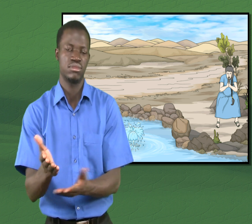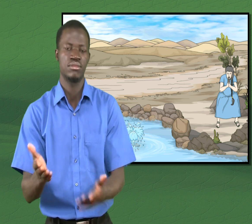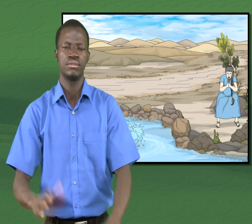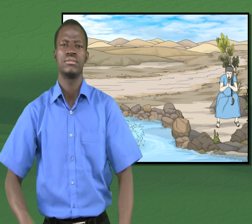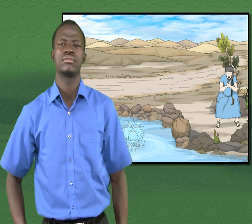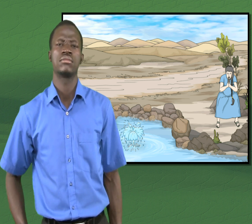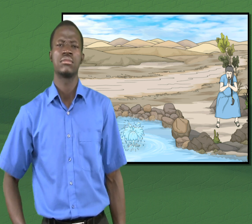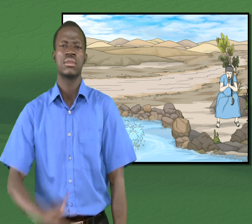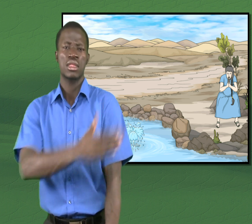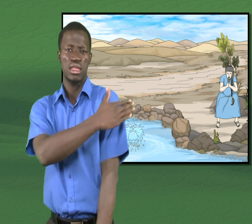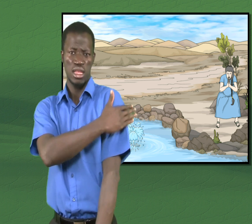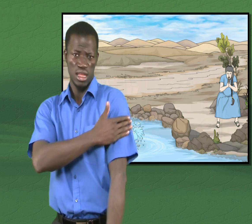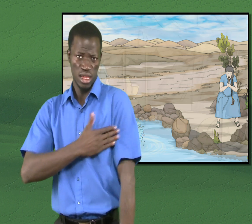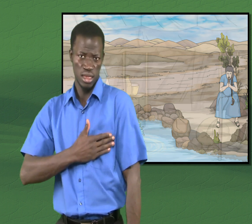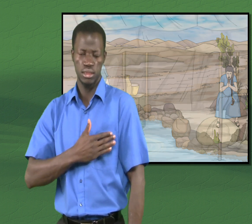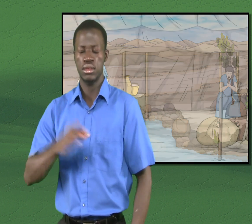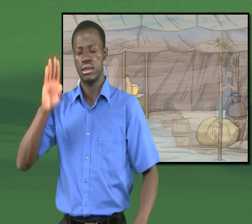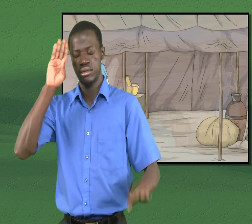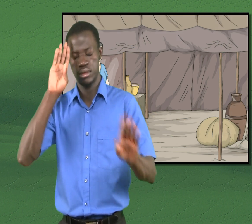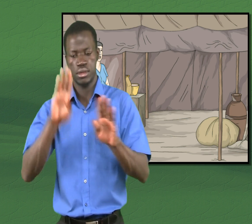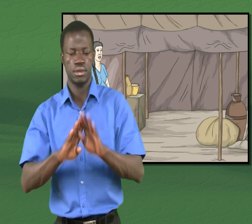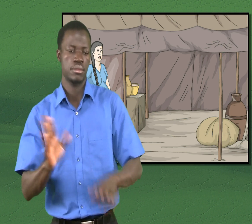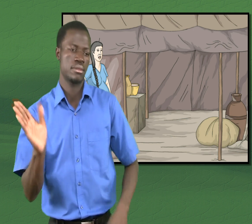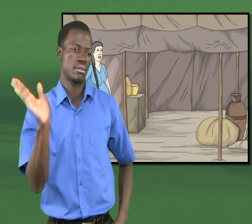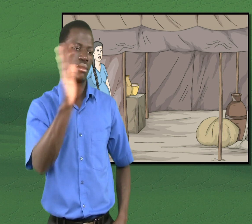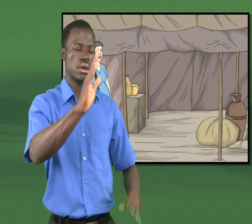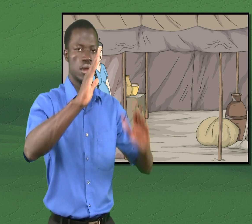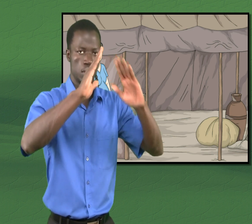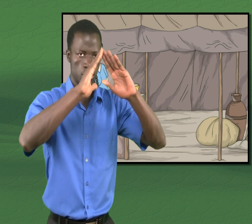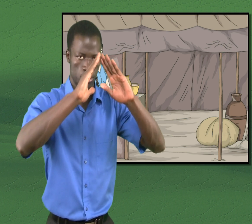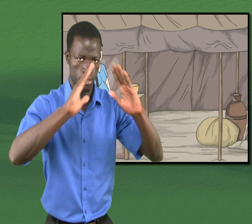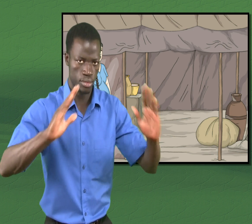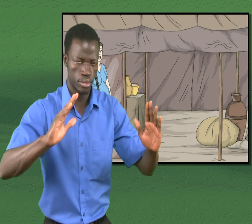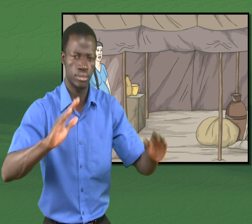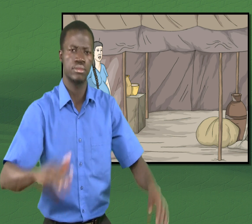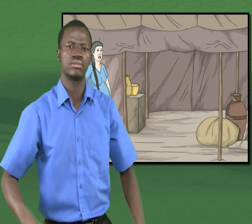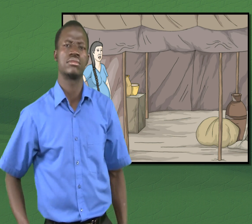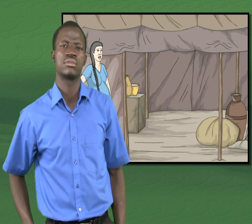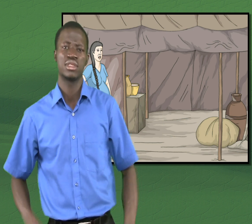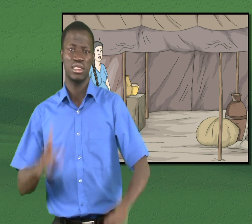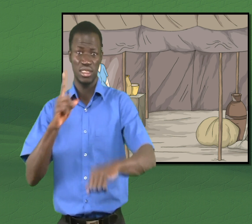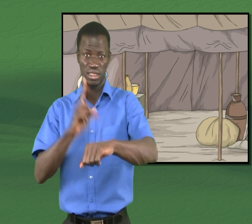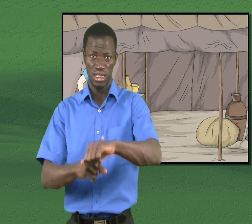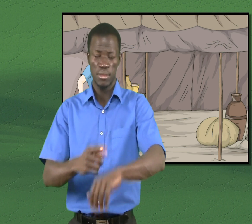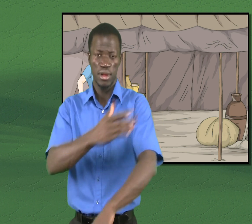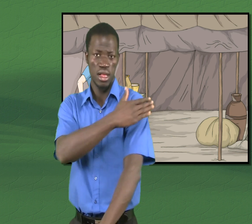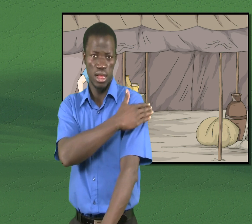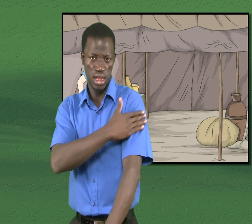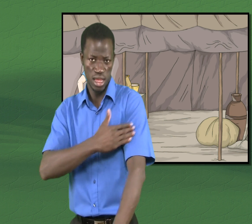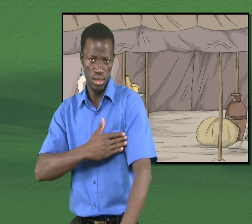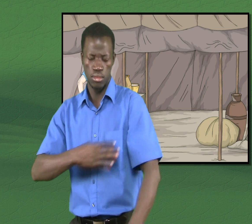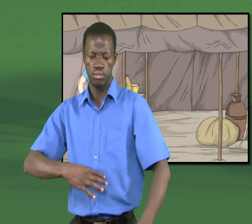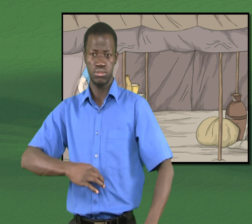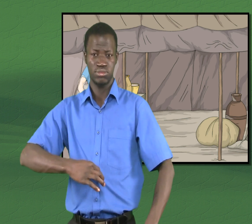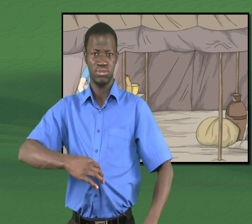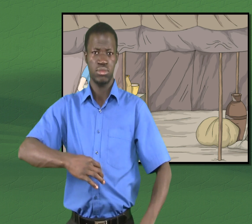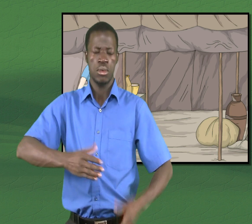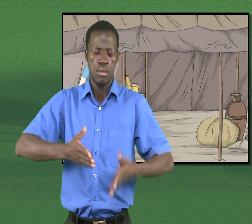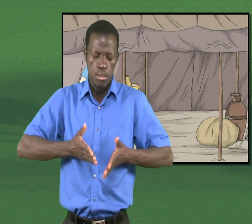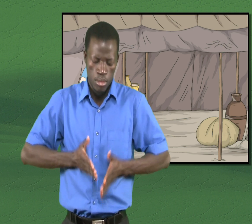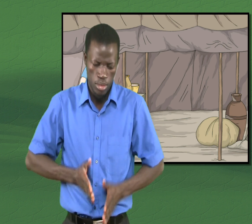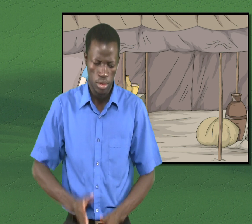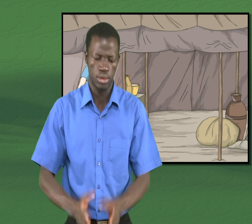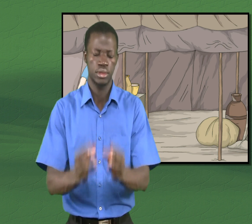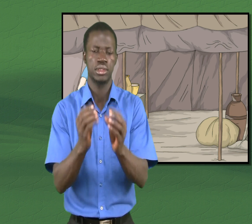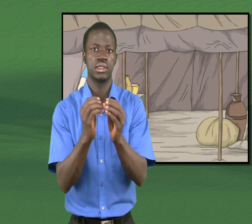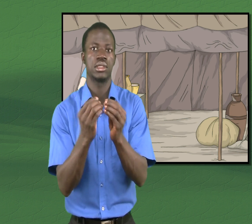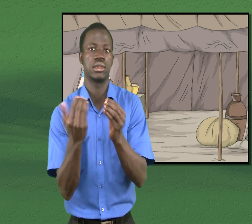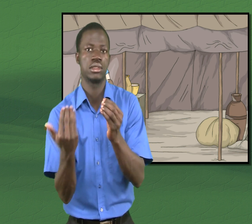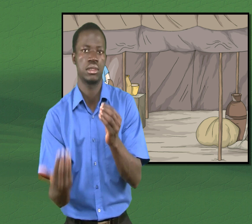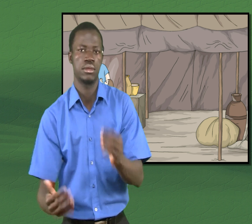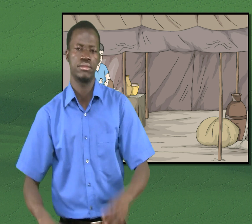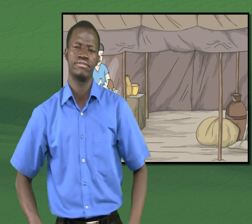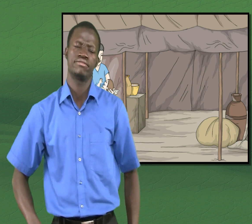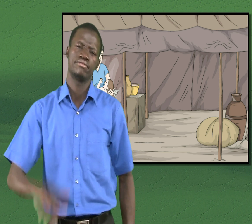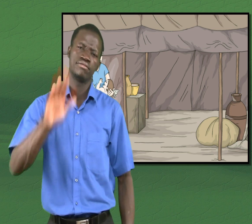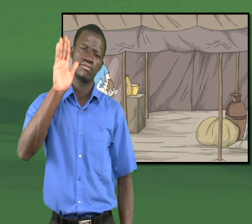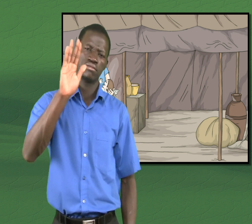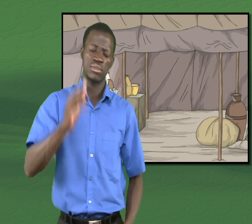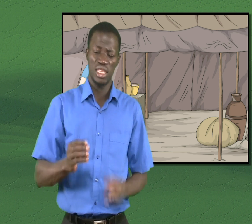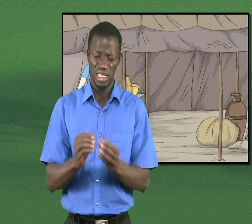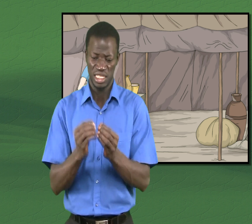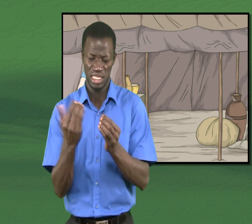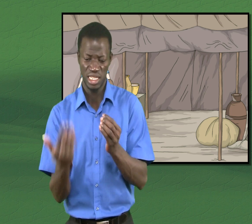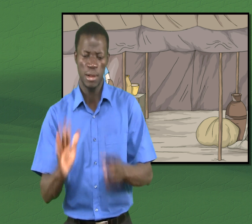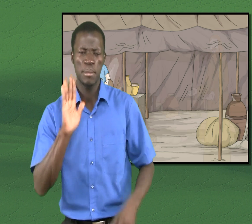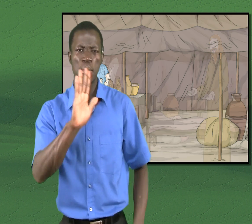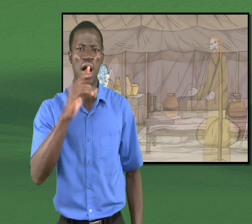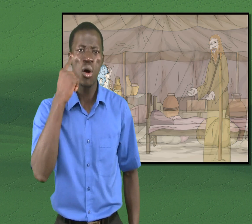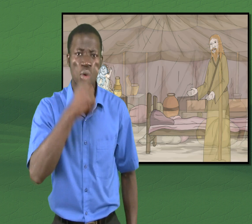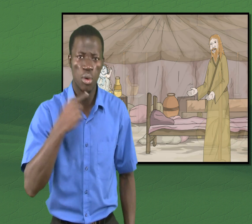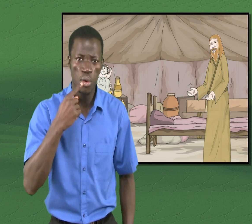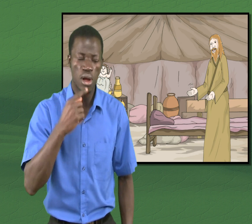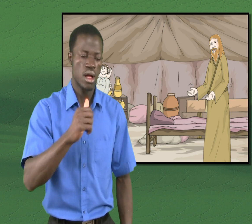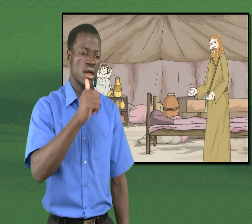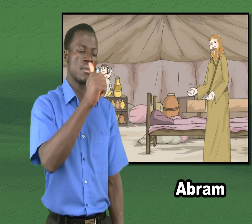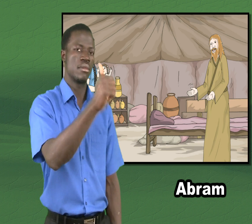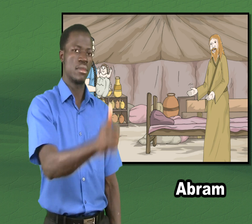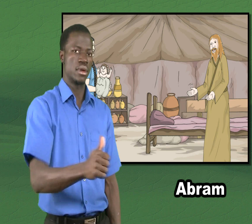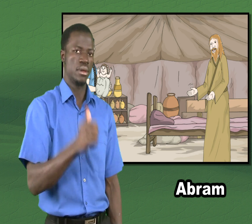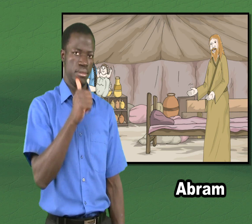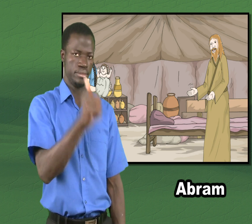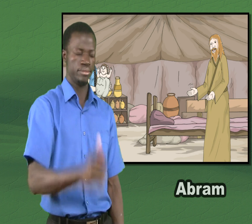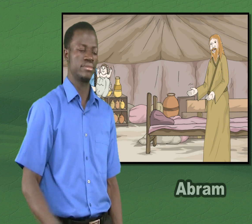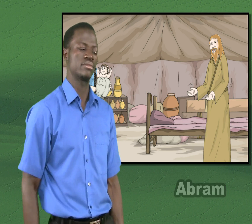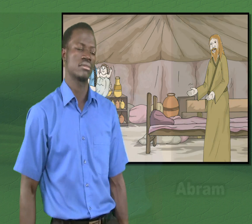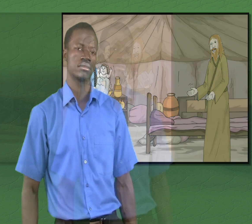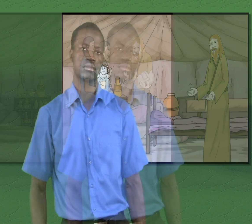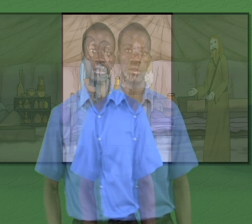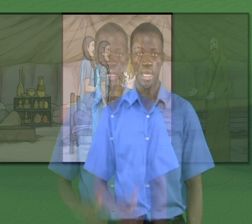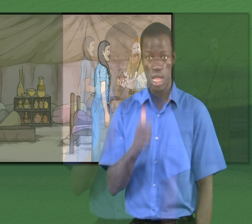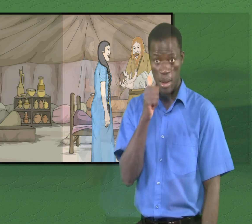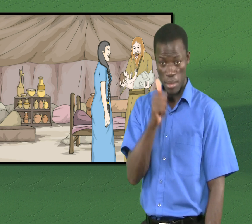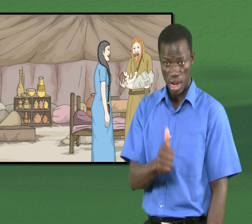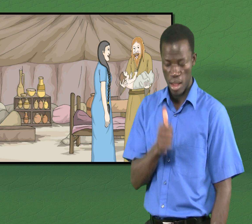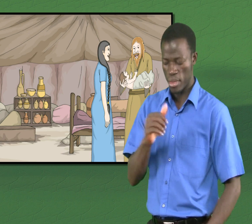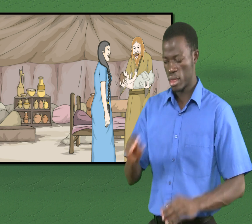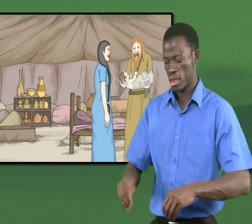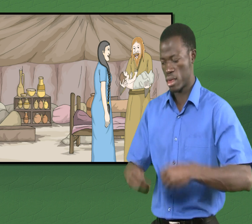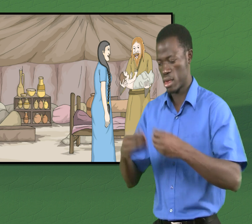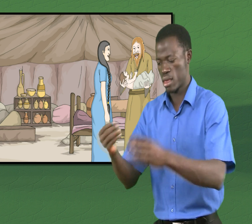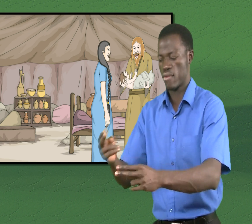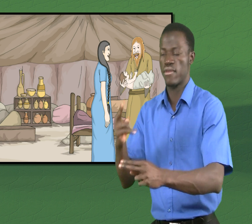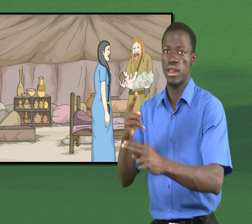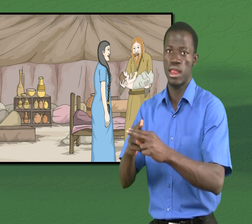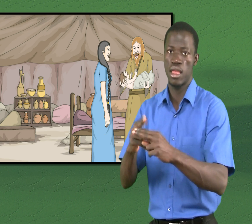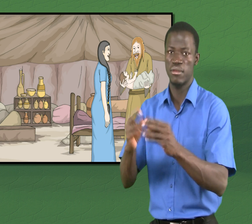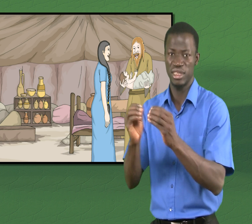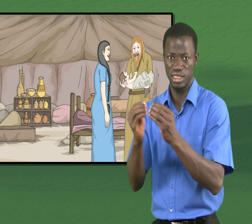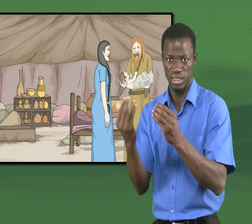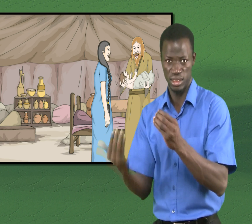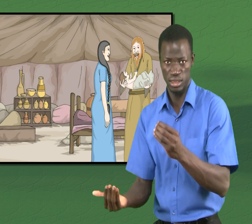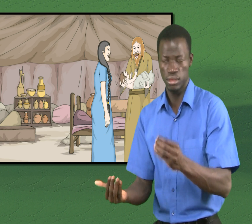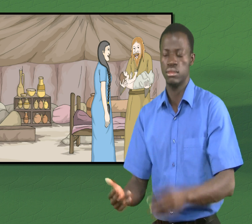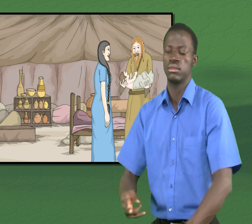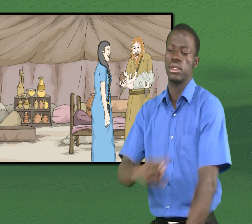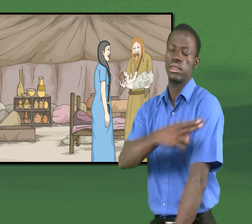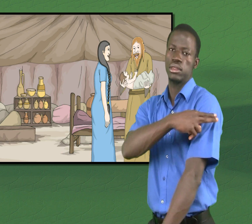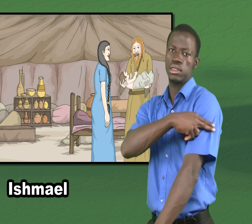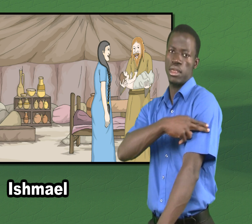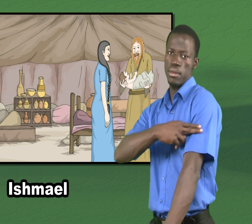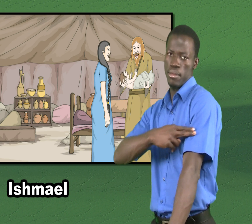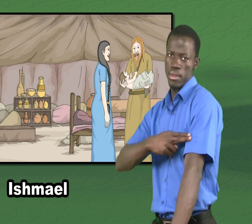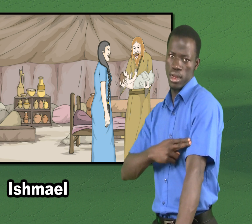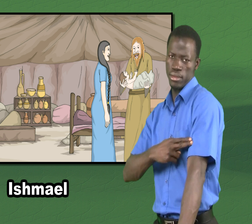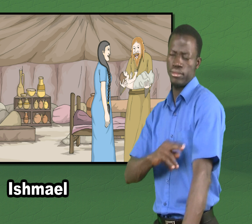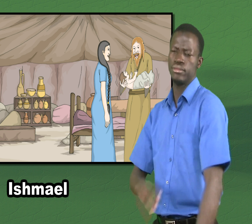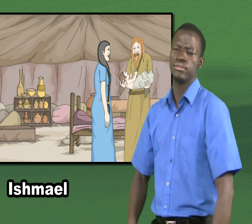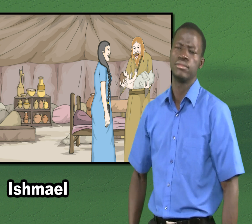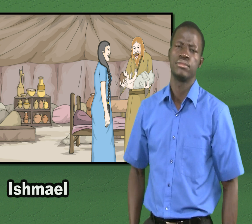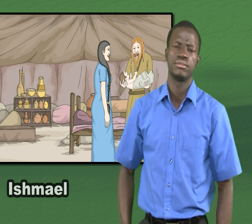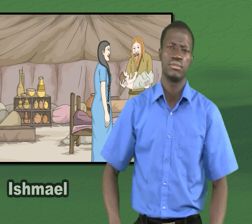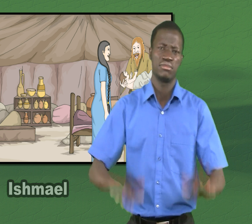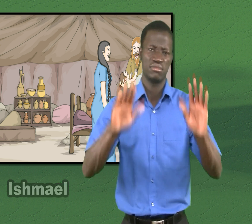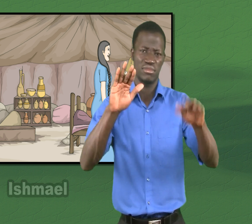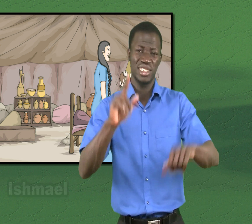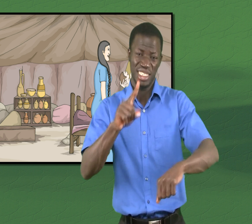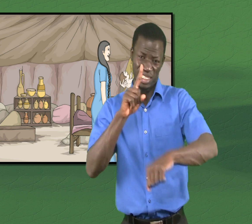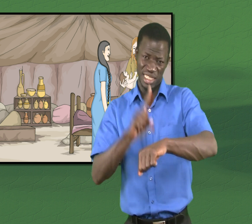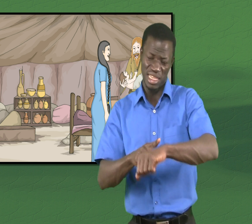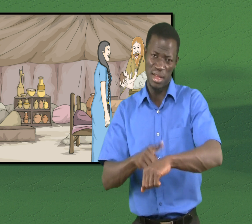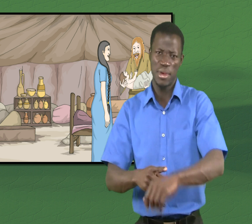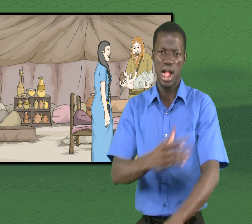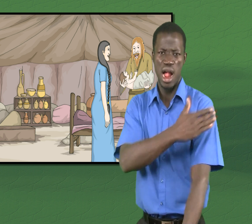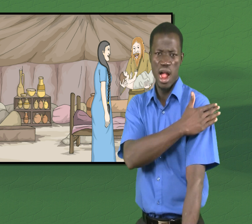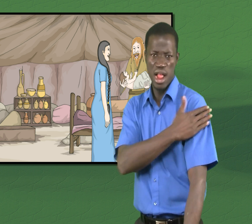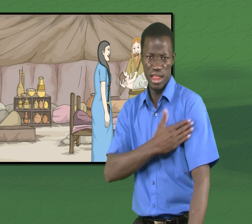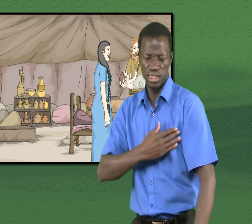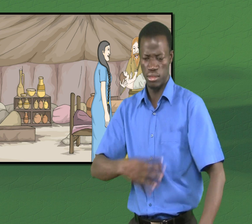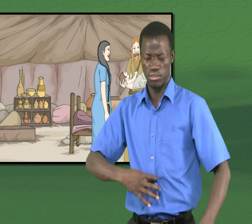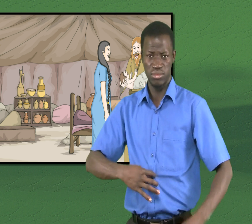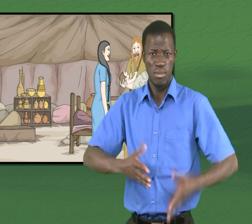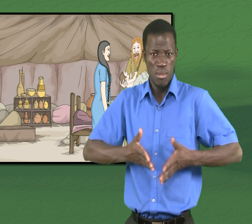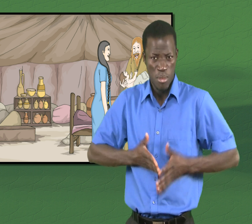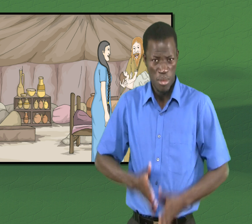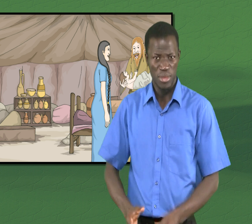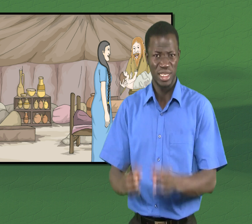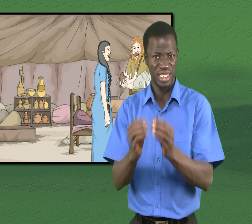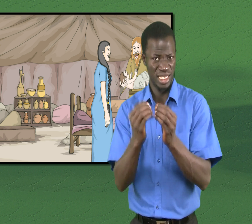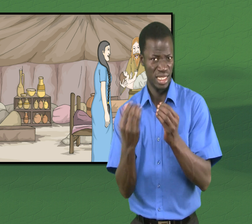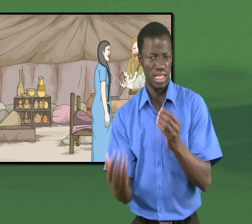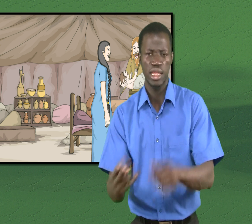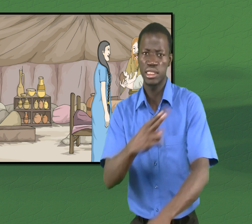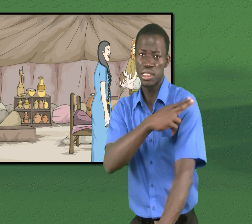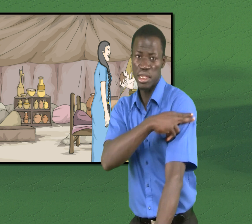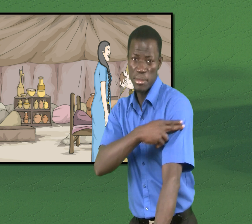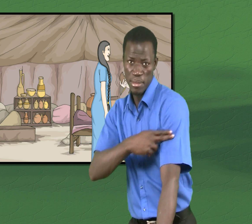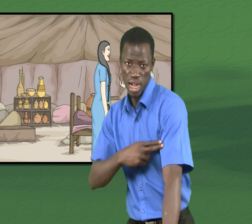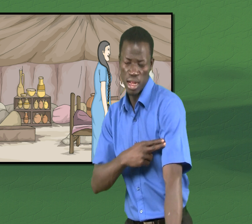And Hagar bore Abram a son, and Abram gave the name Ishmael to the son she had borne.